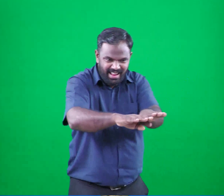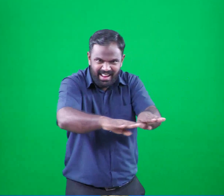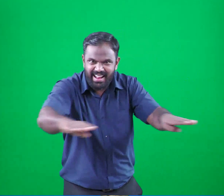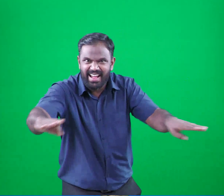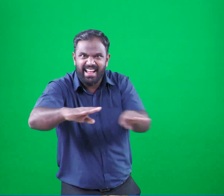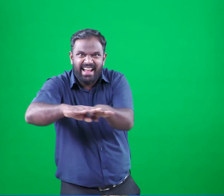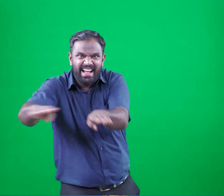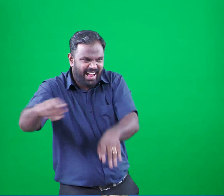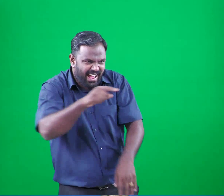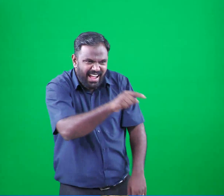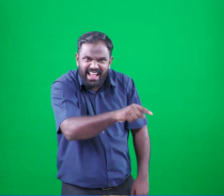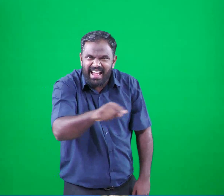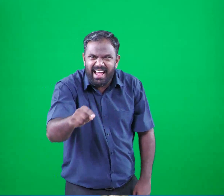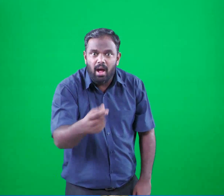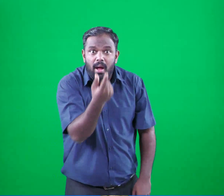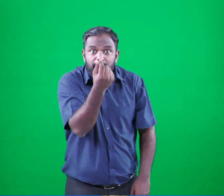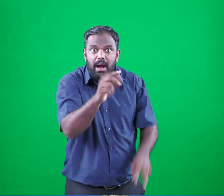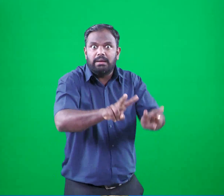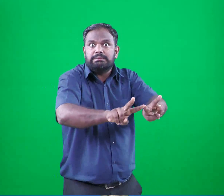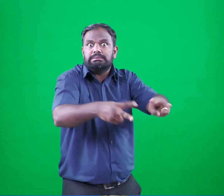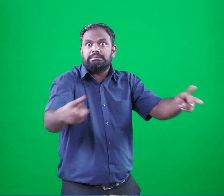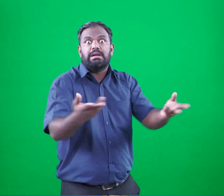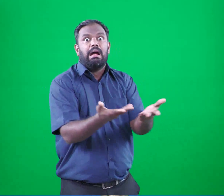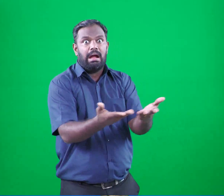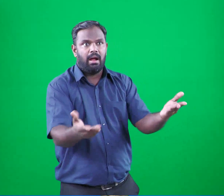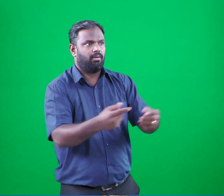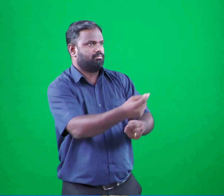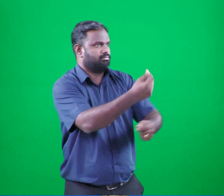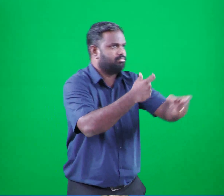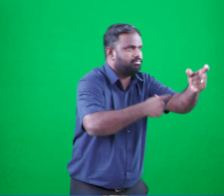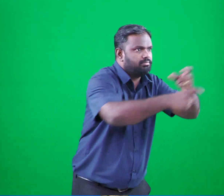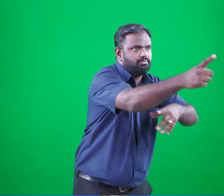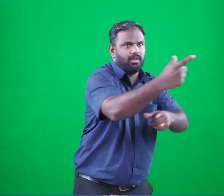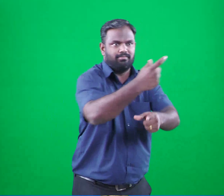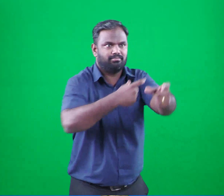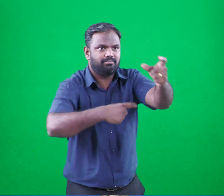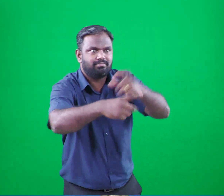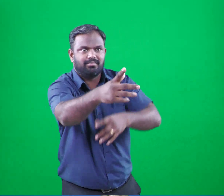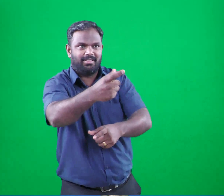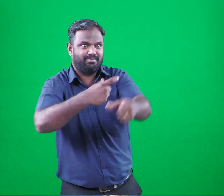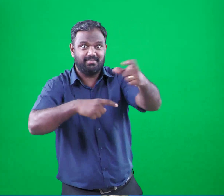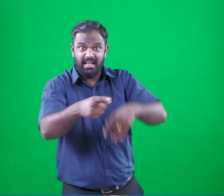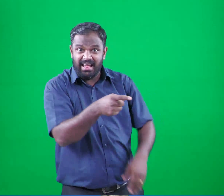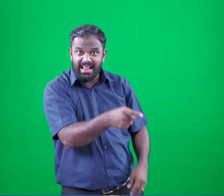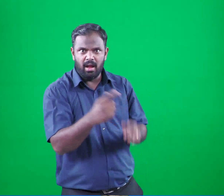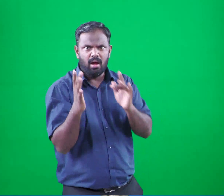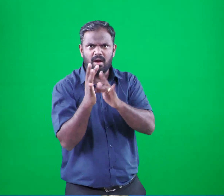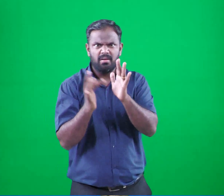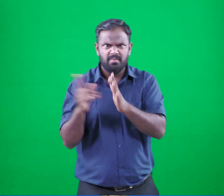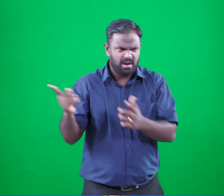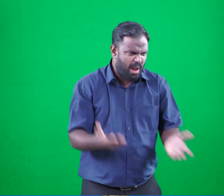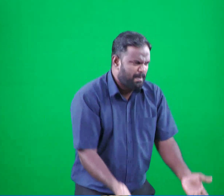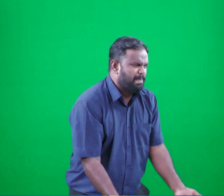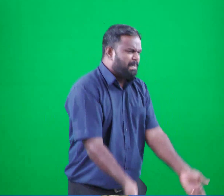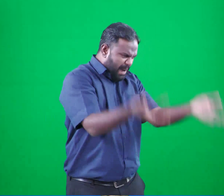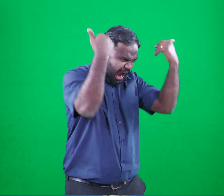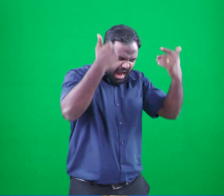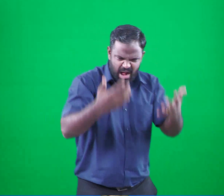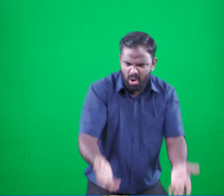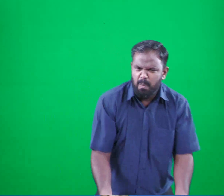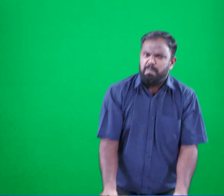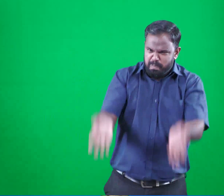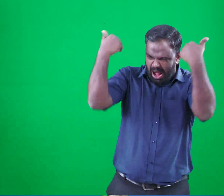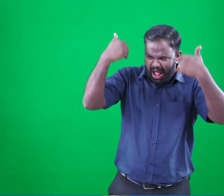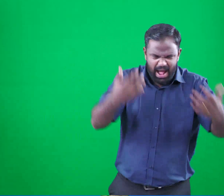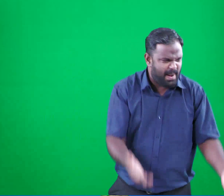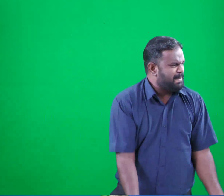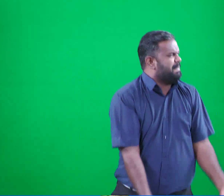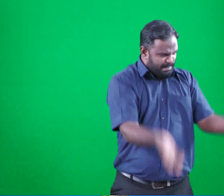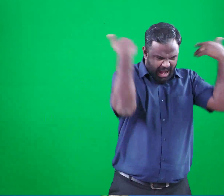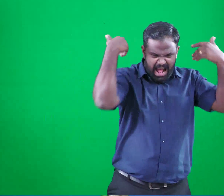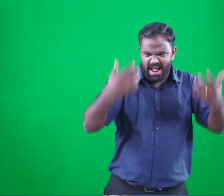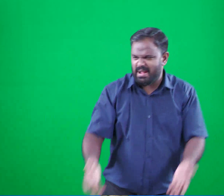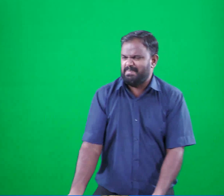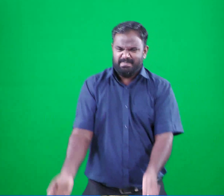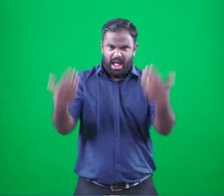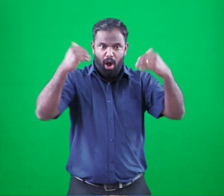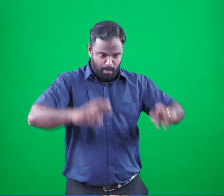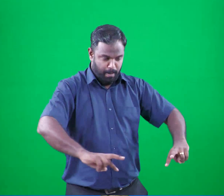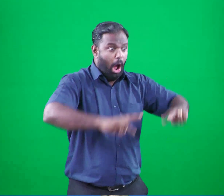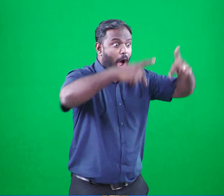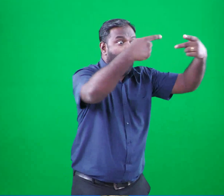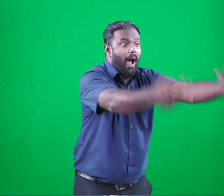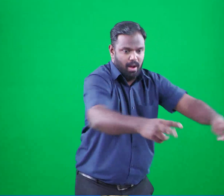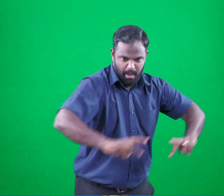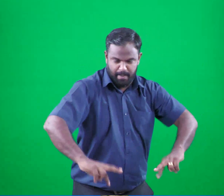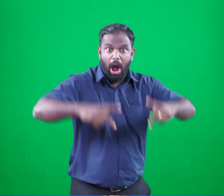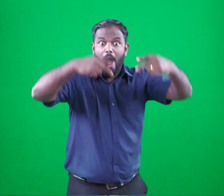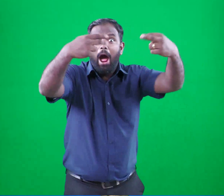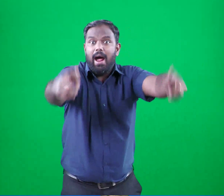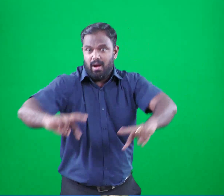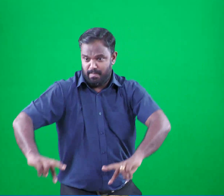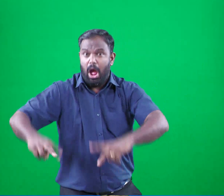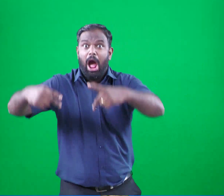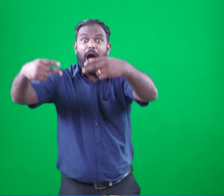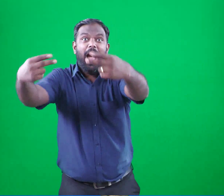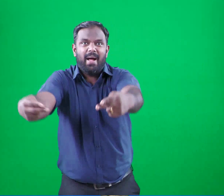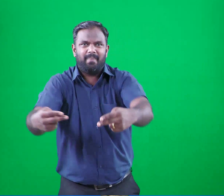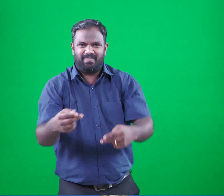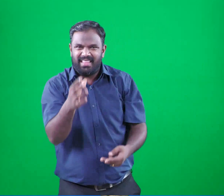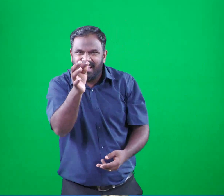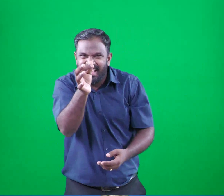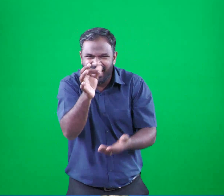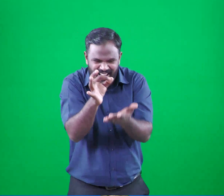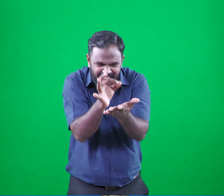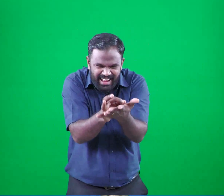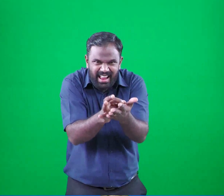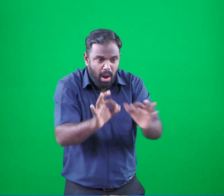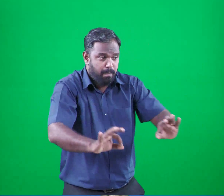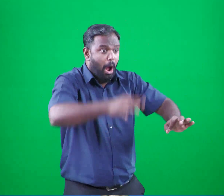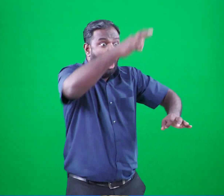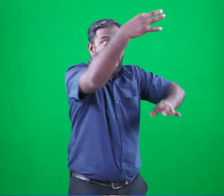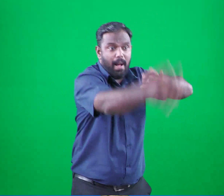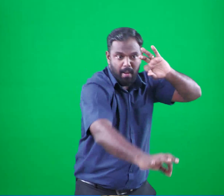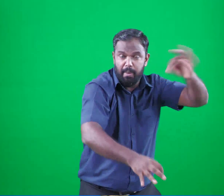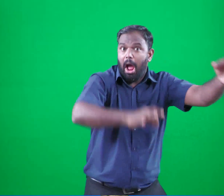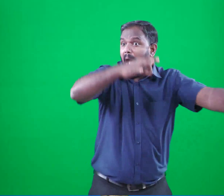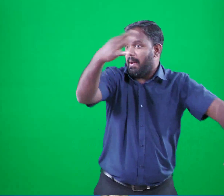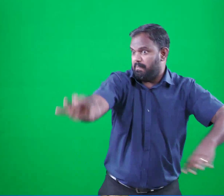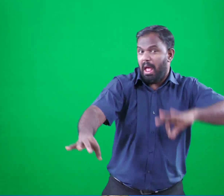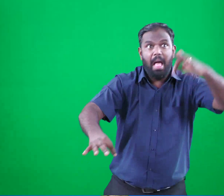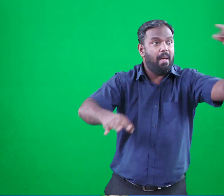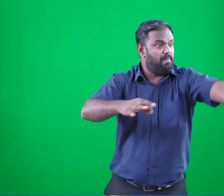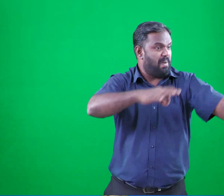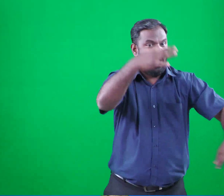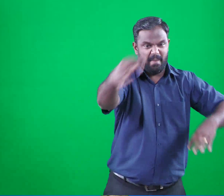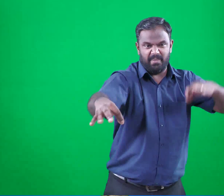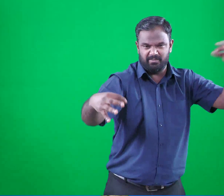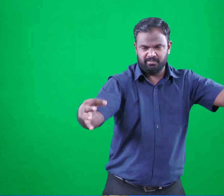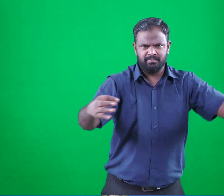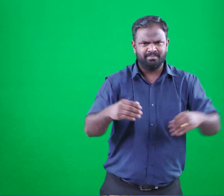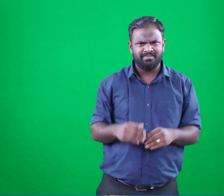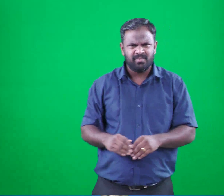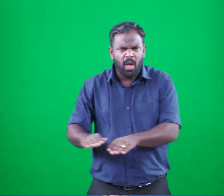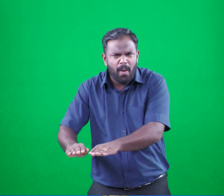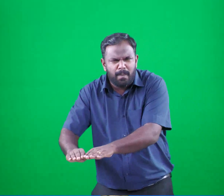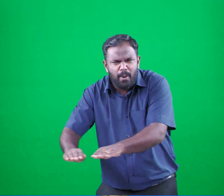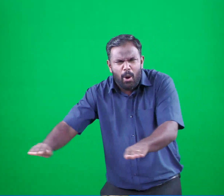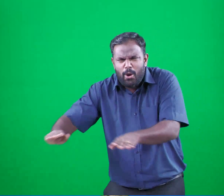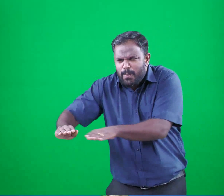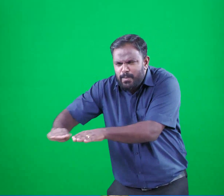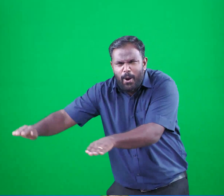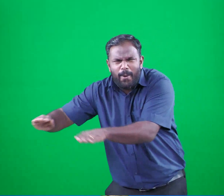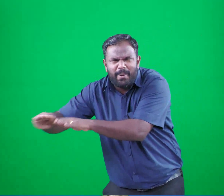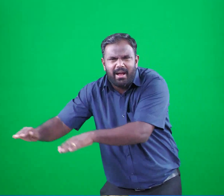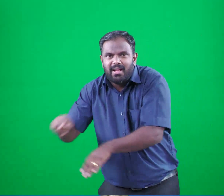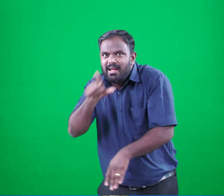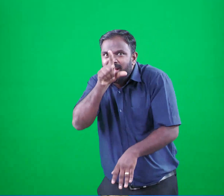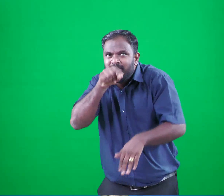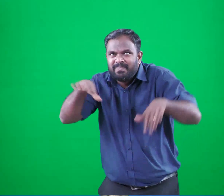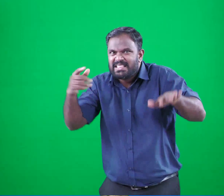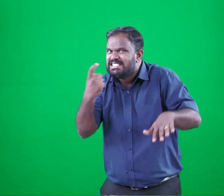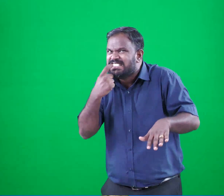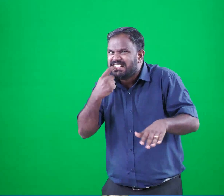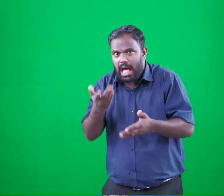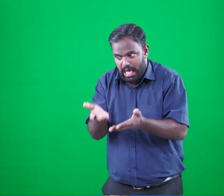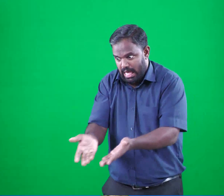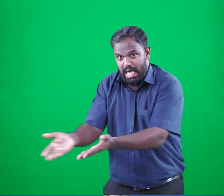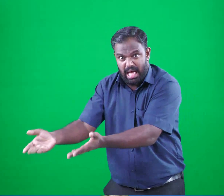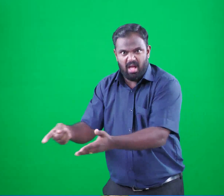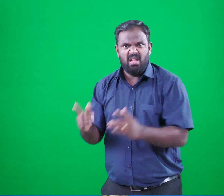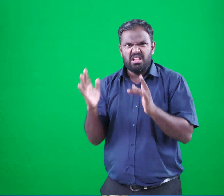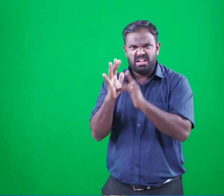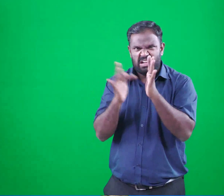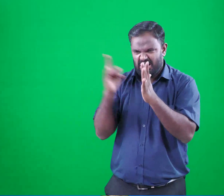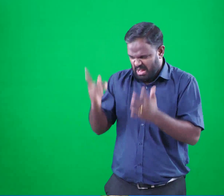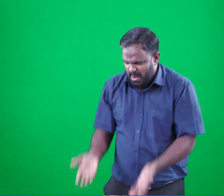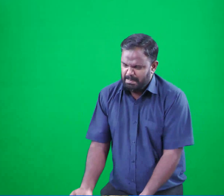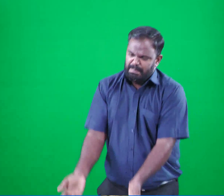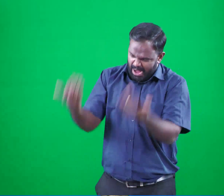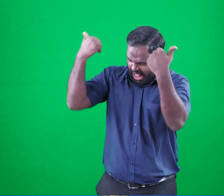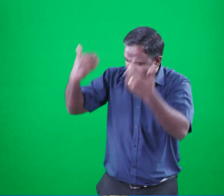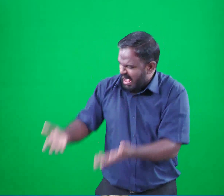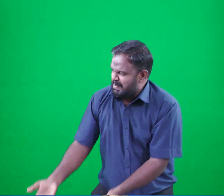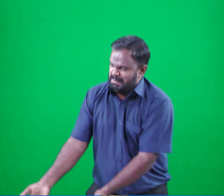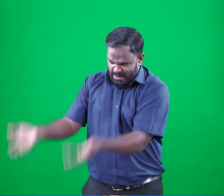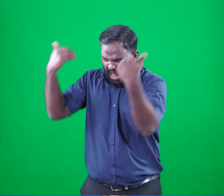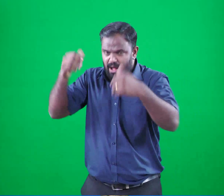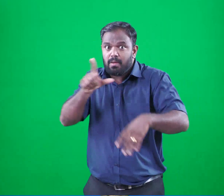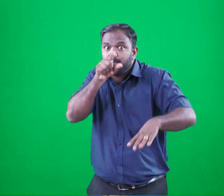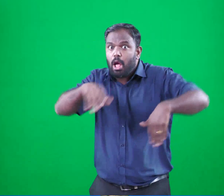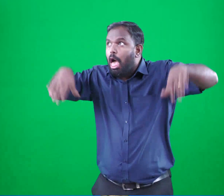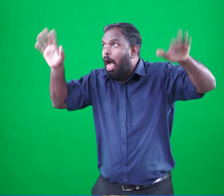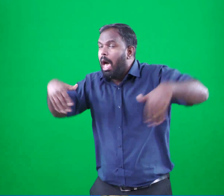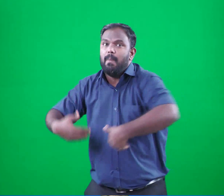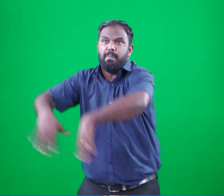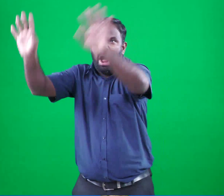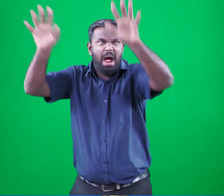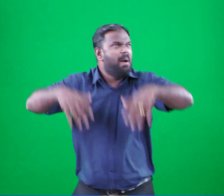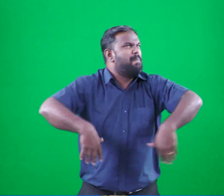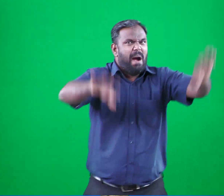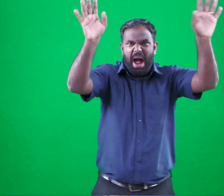He overturned the tables of the money changers and the seats of those selling doves.